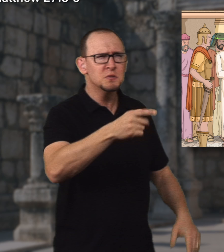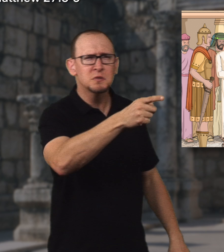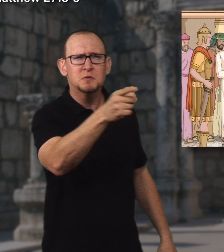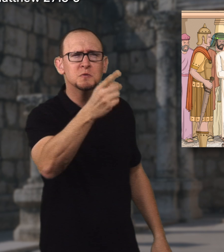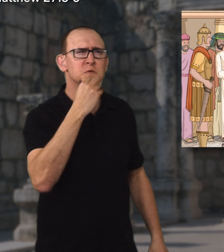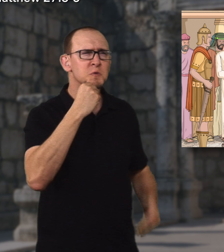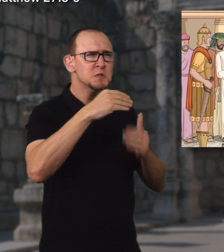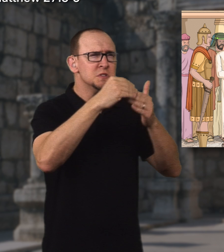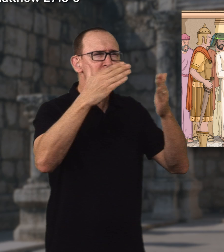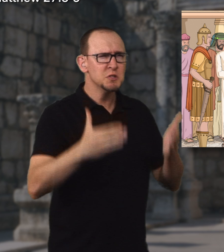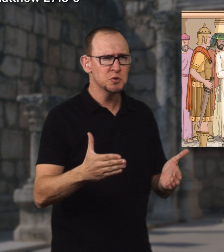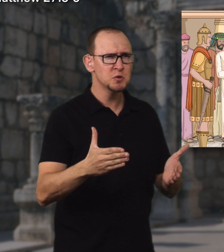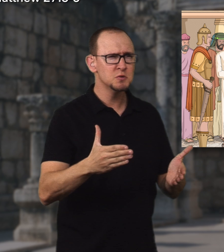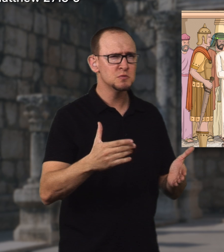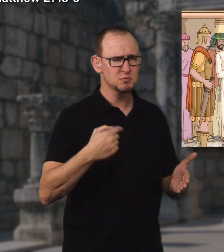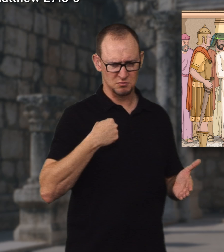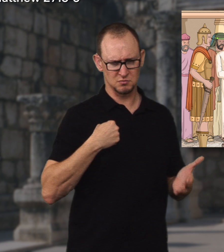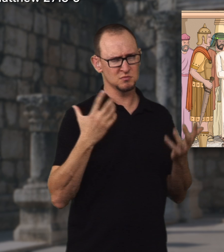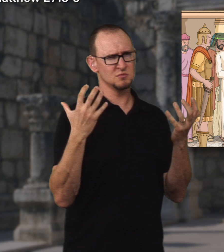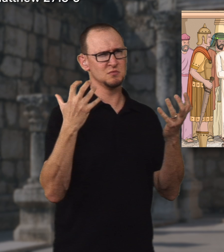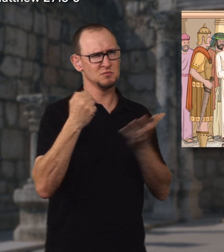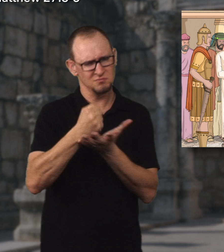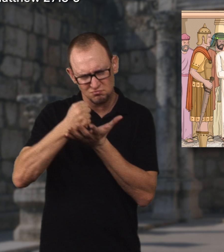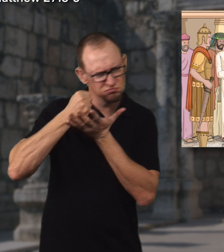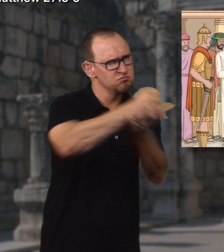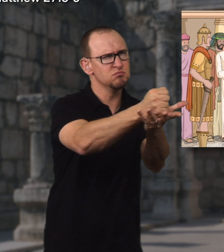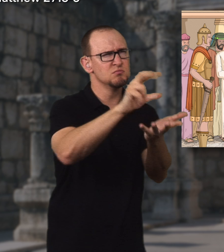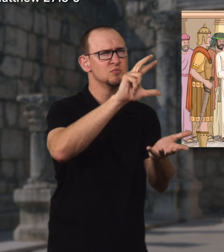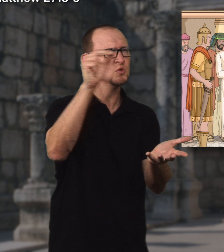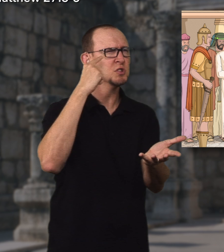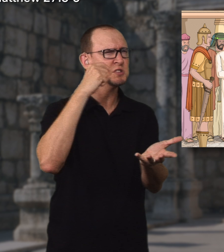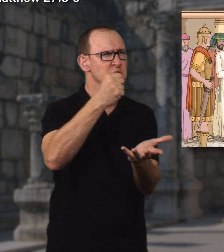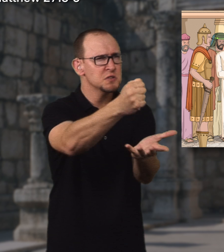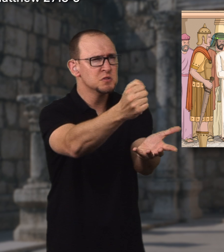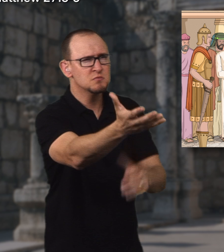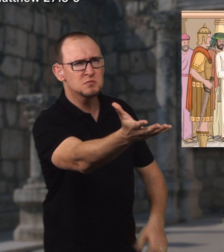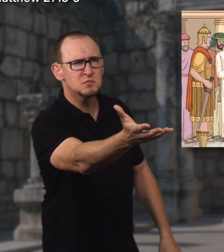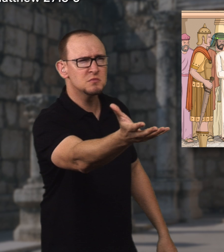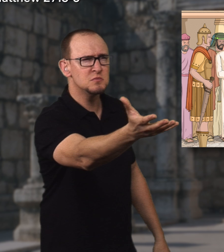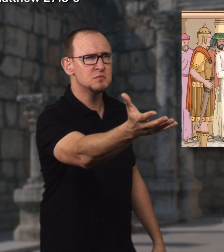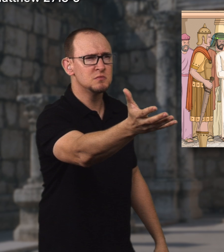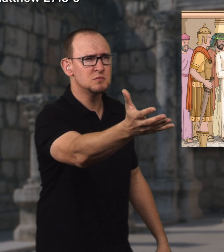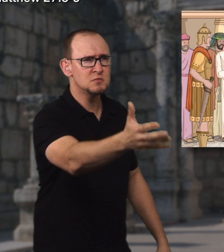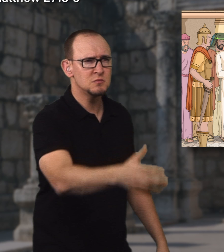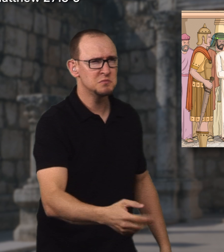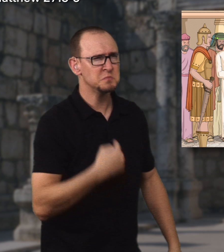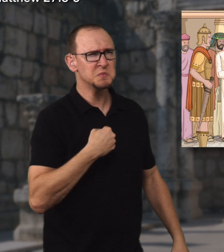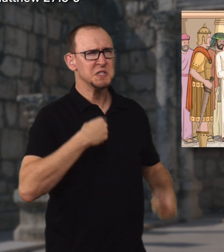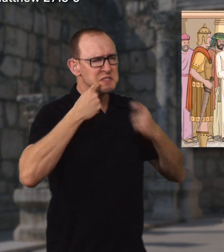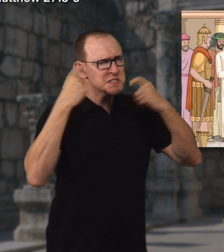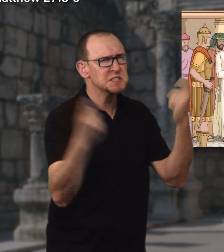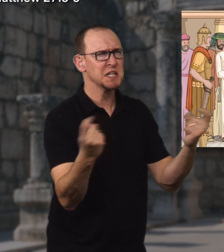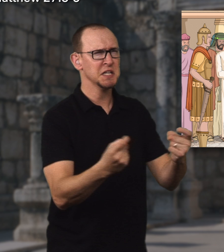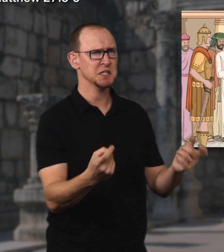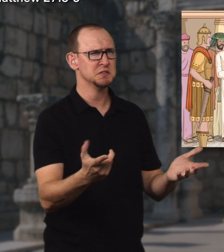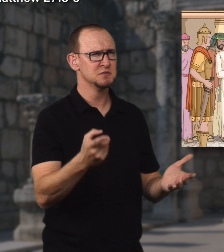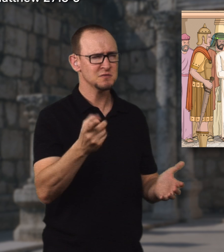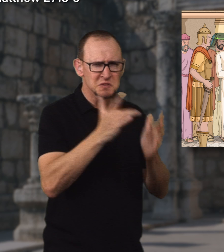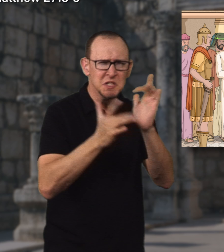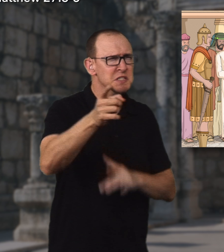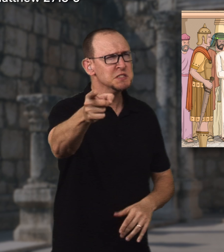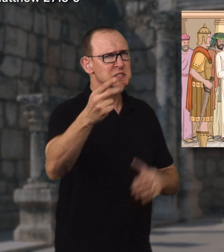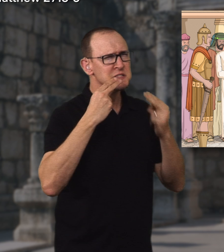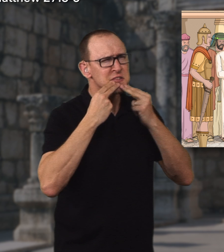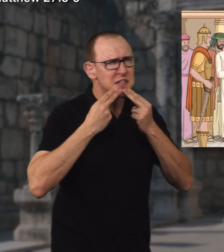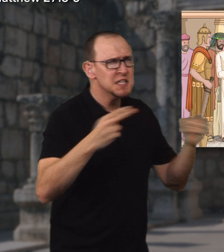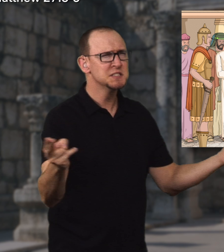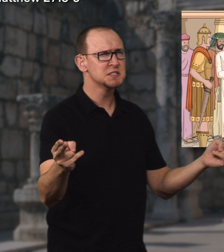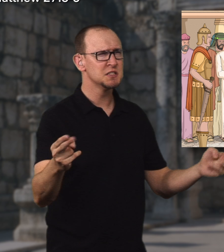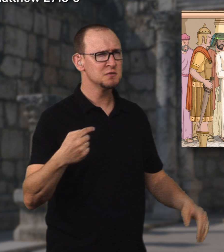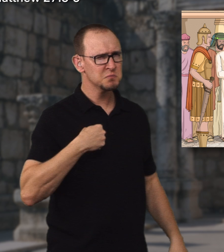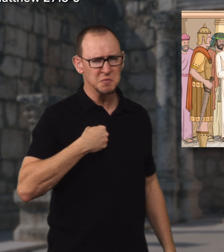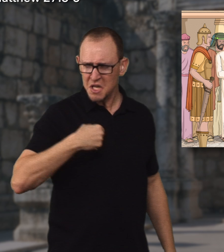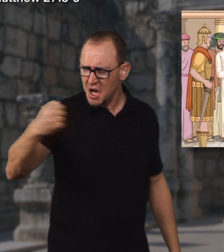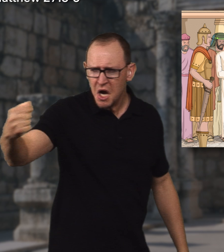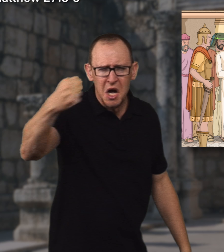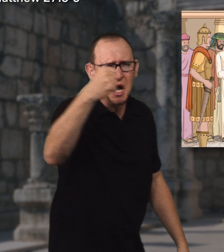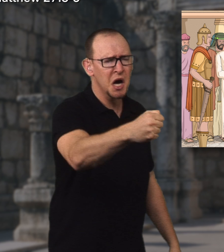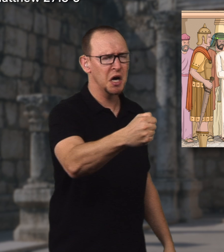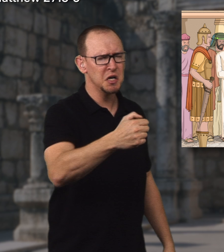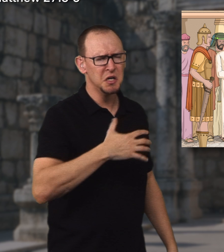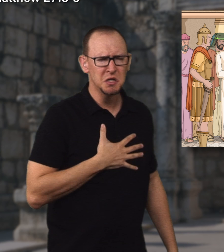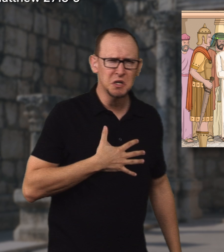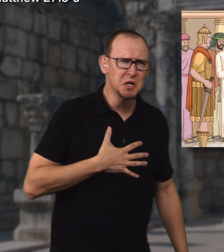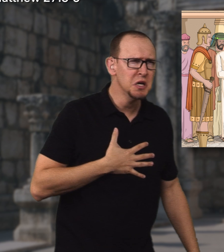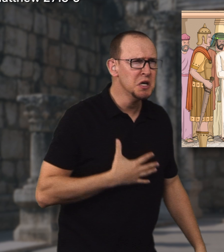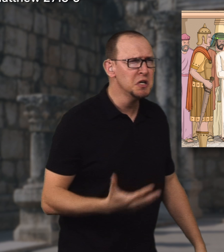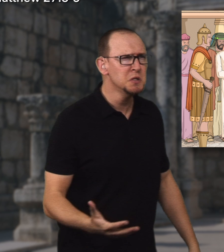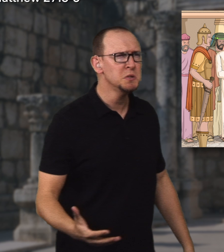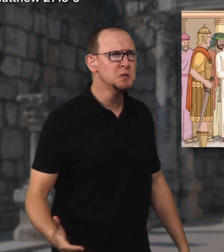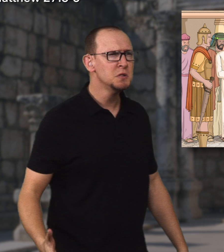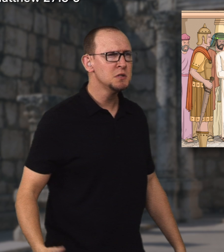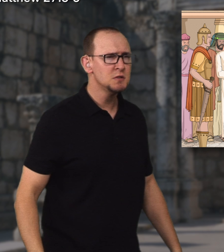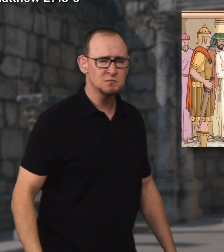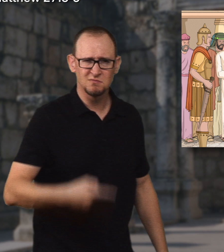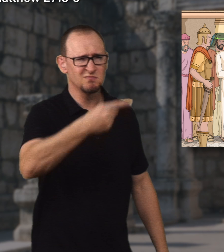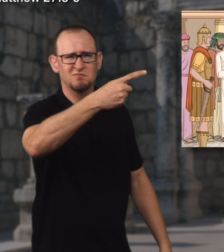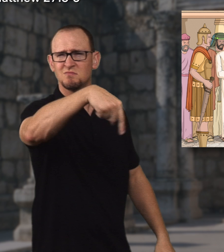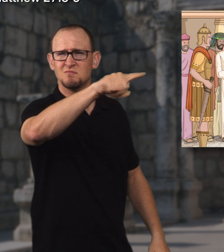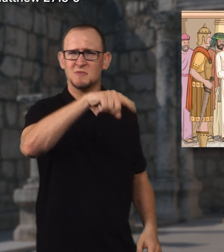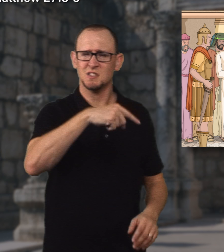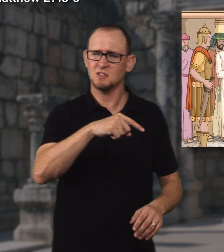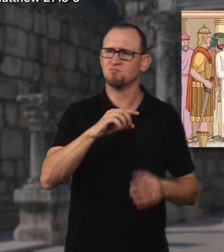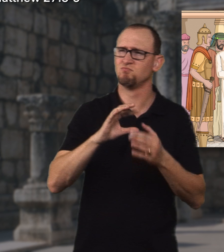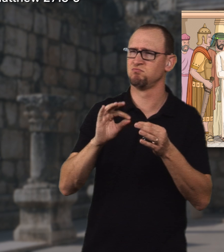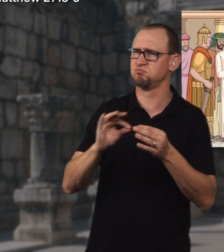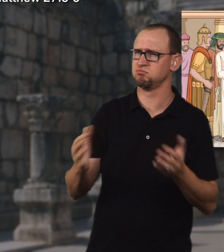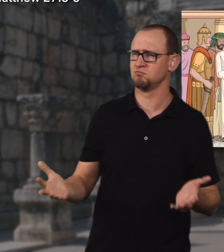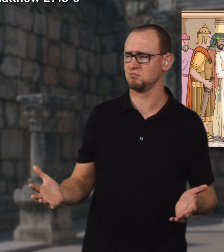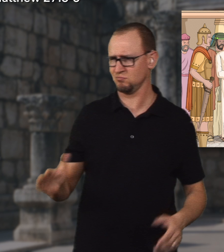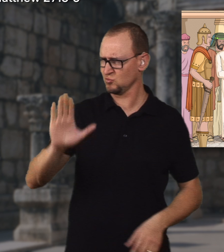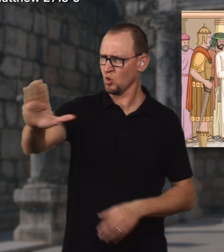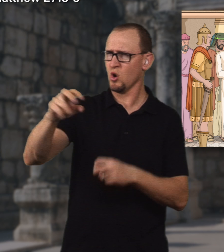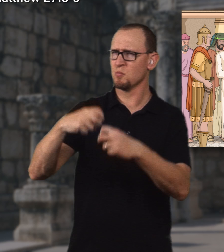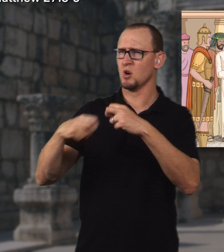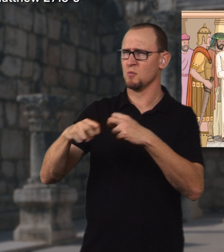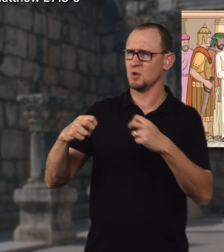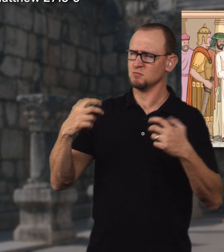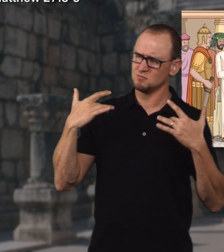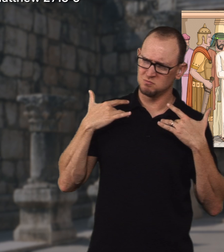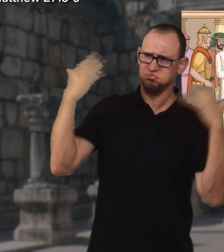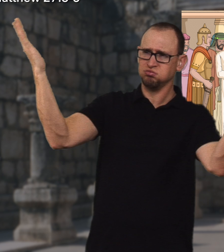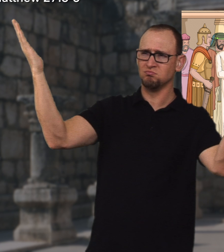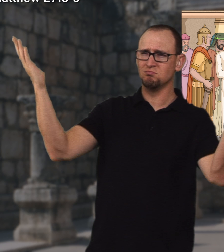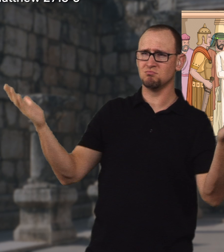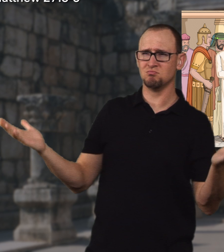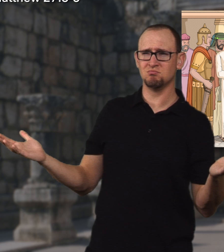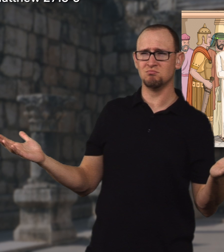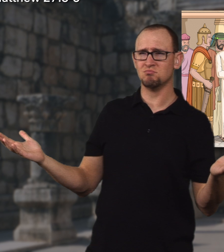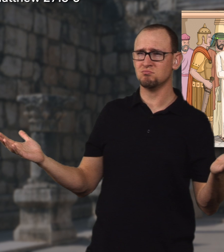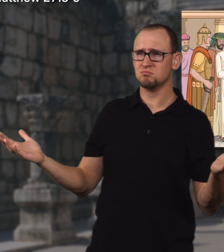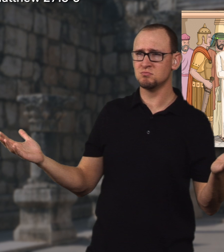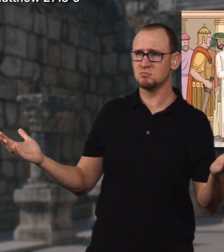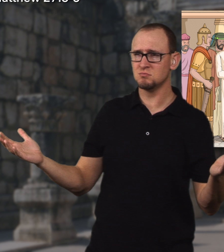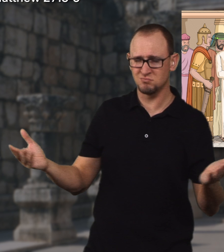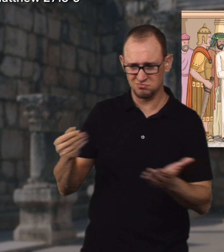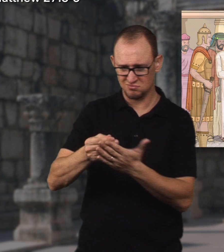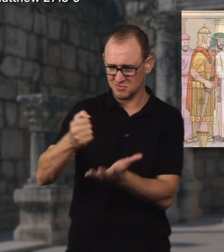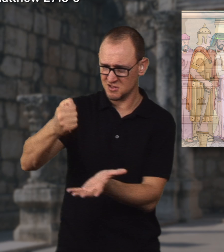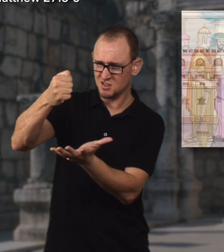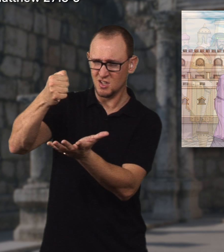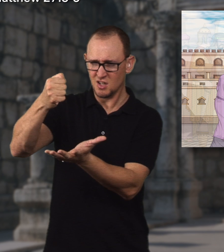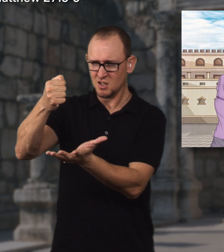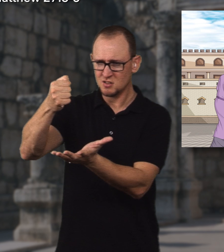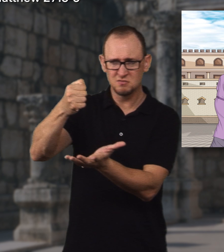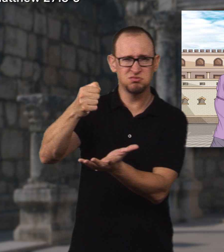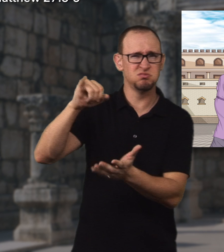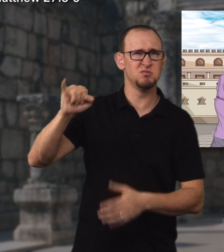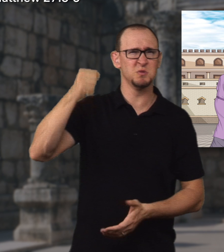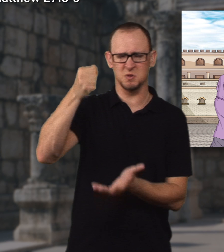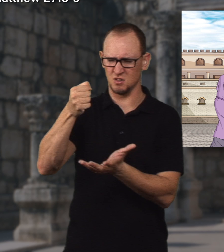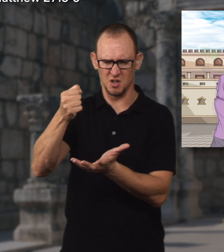“I have sinned by betraying innocent blood,” he said. “What is that to us?” they replied. “You bear the responsibility.”